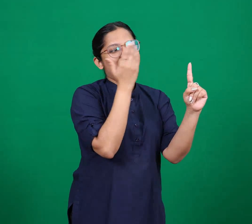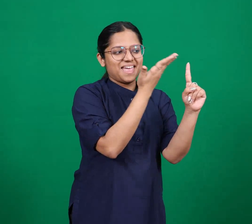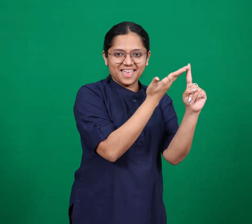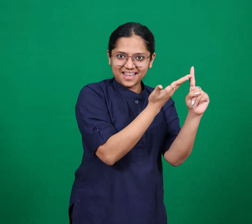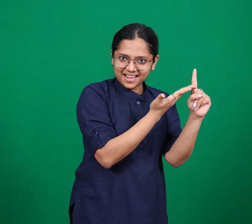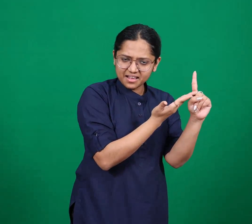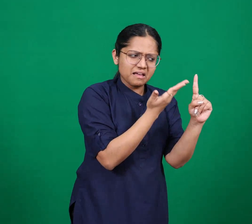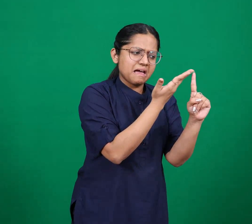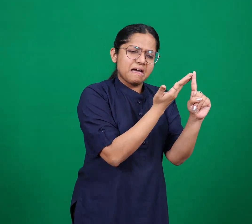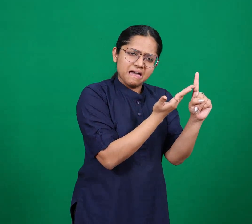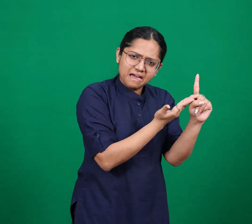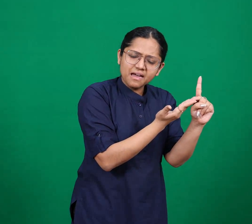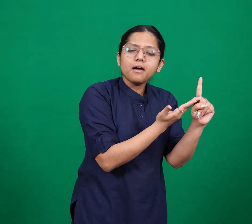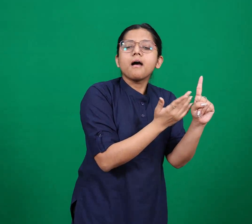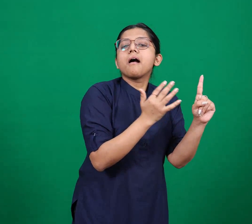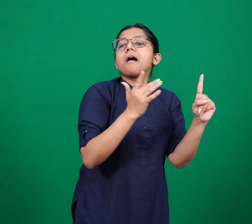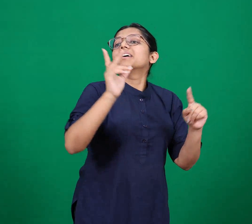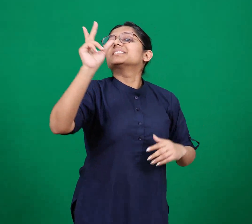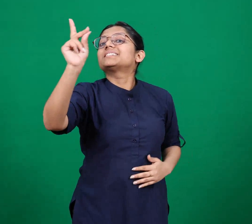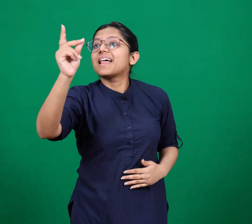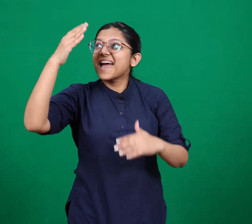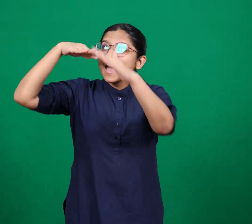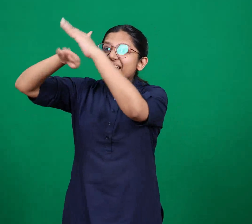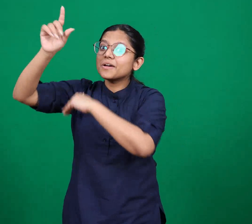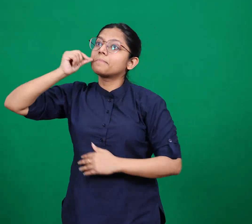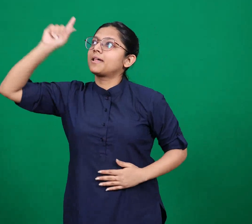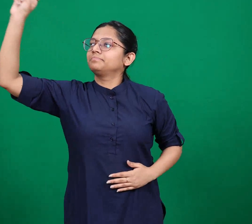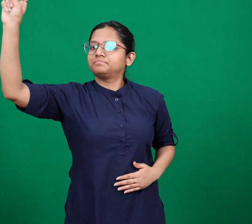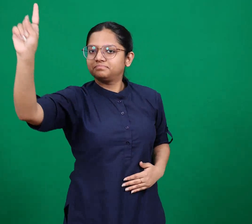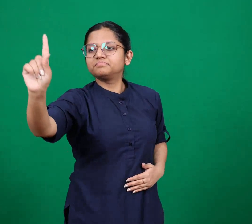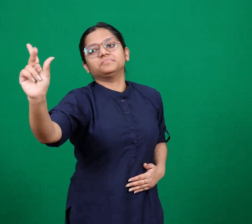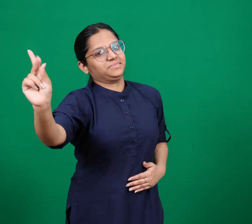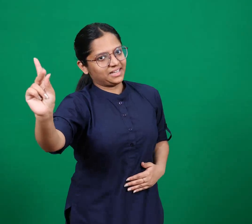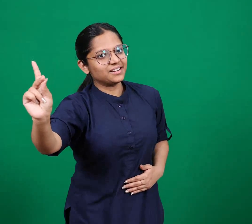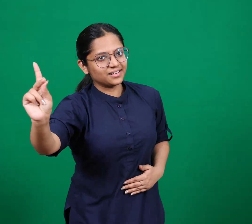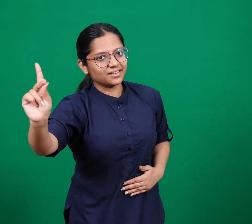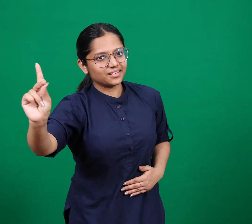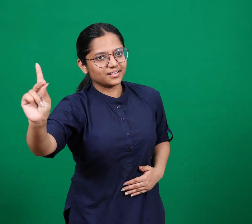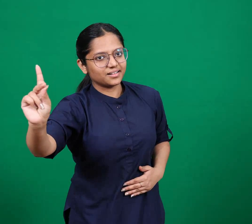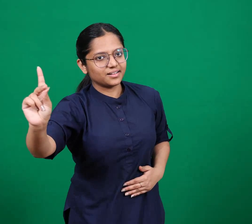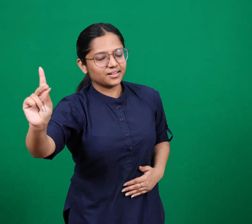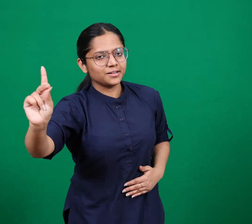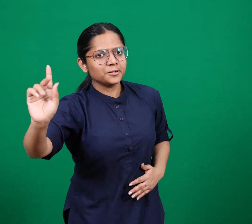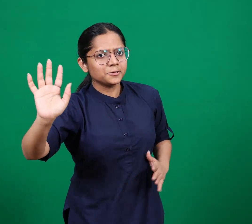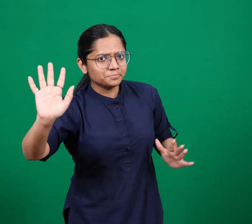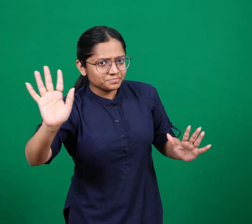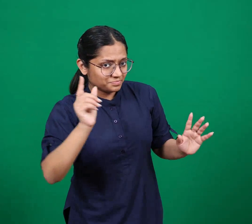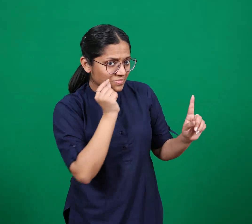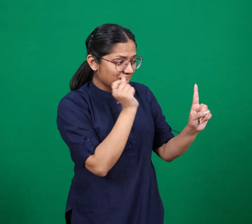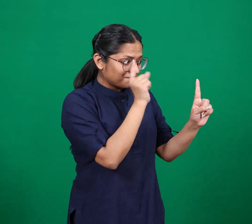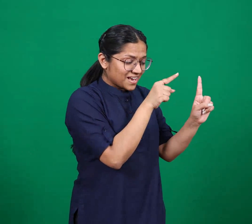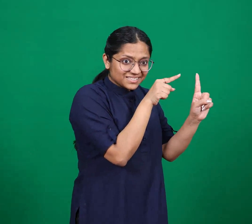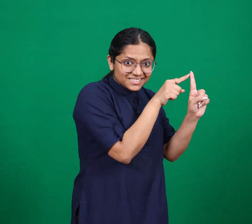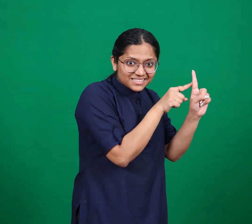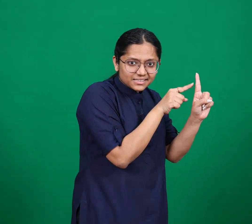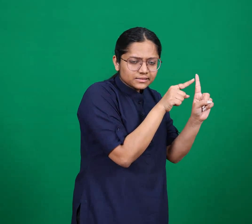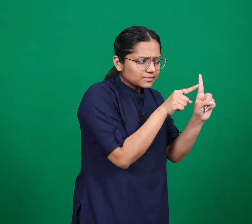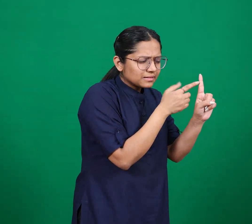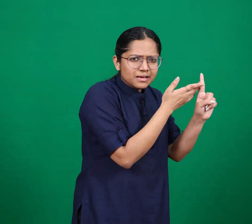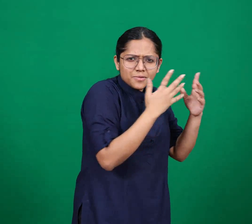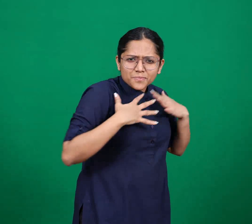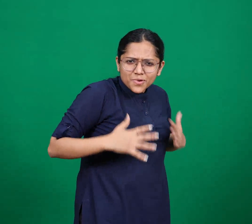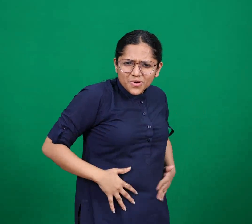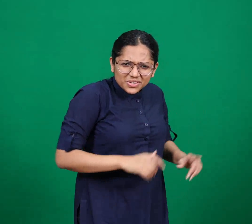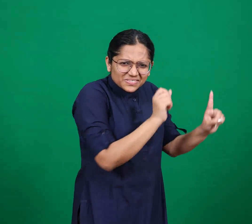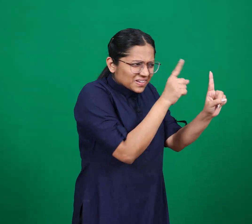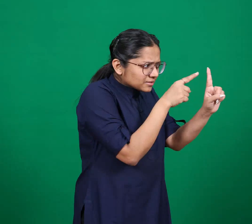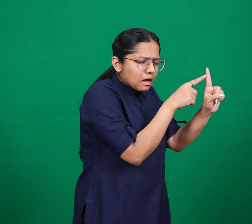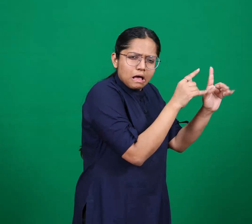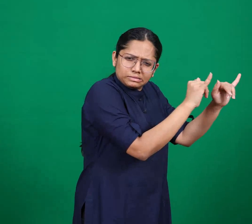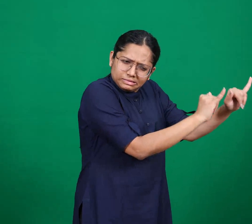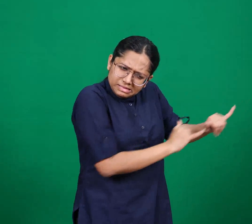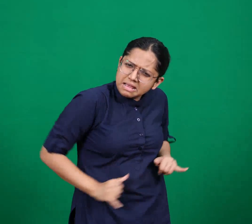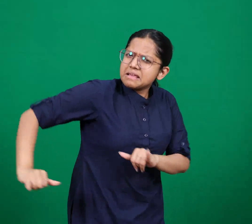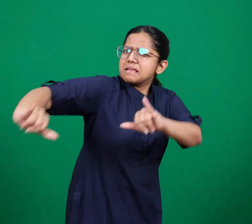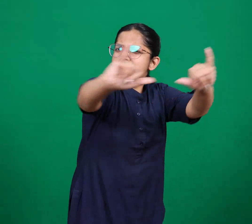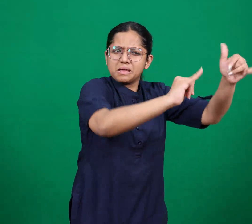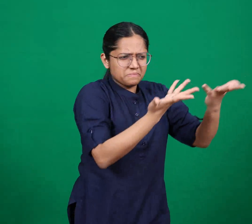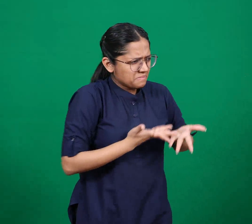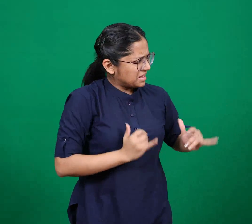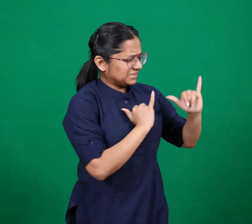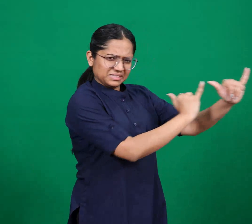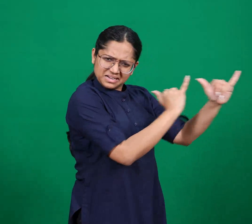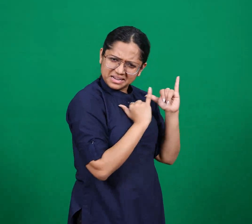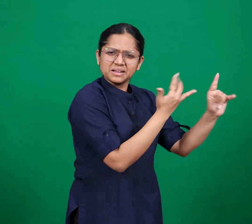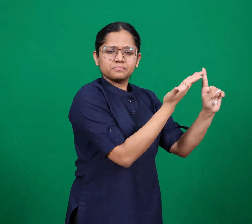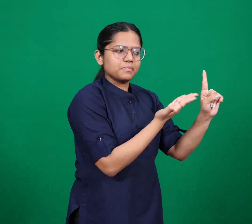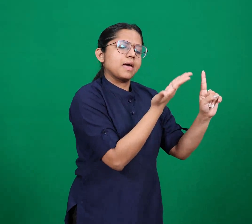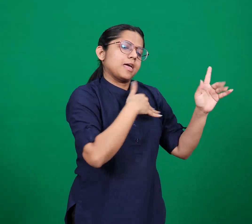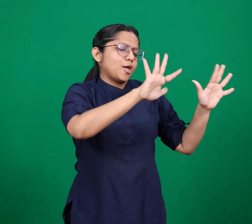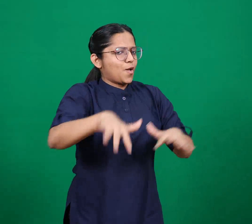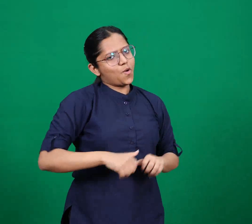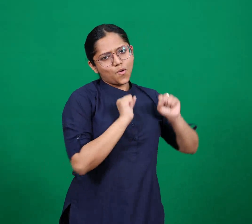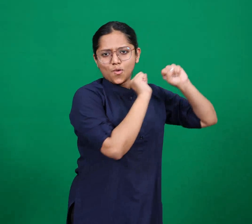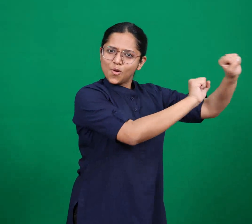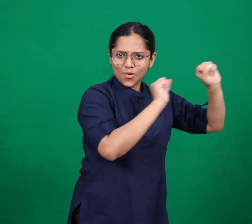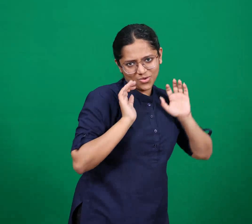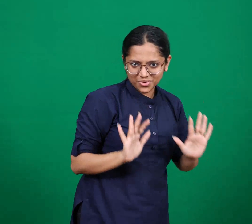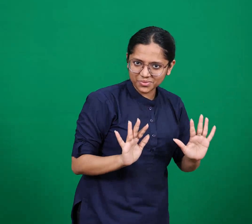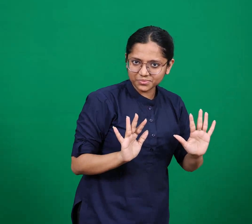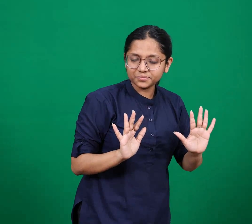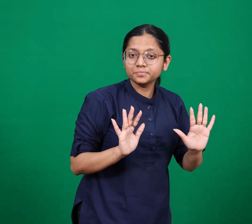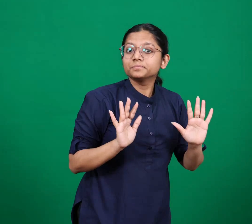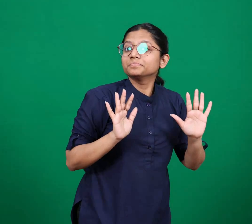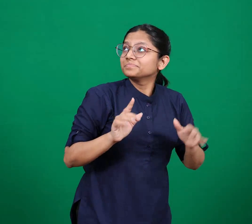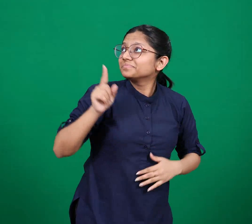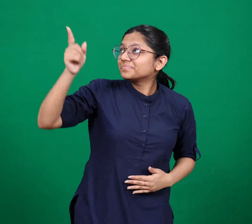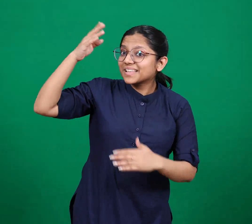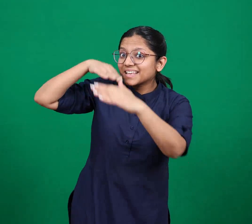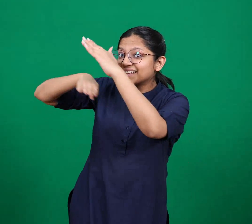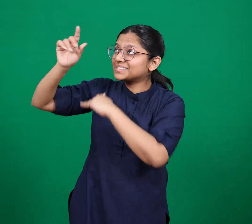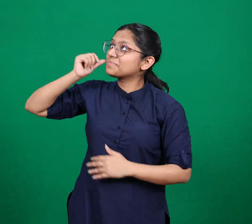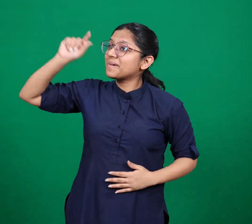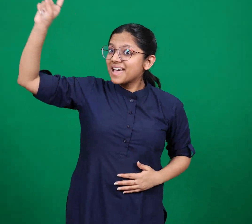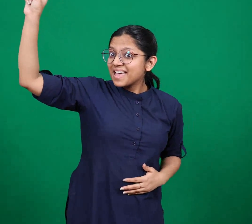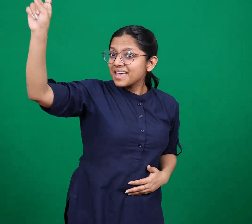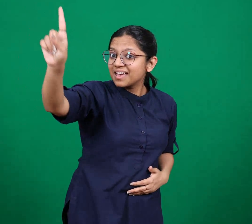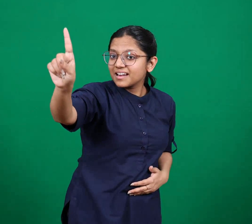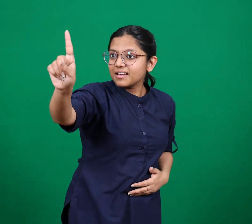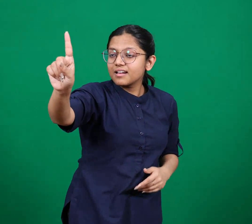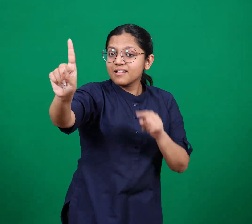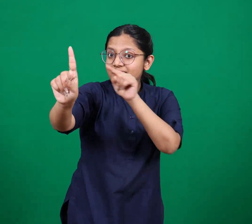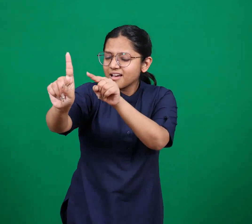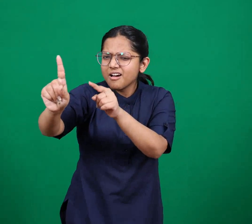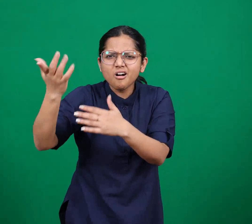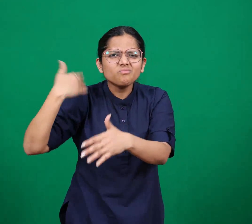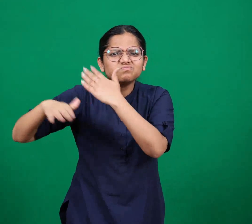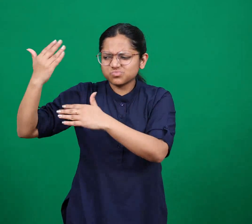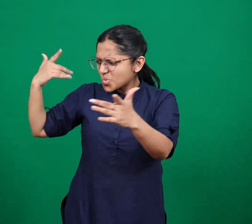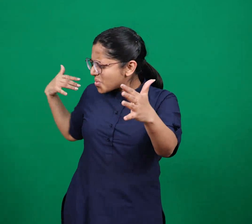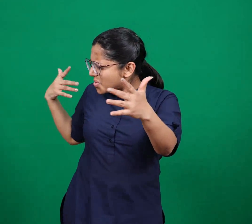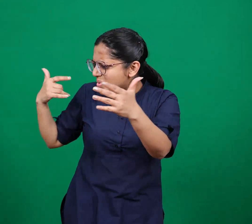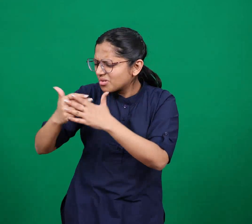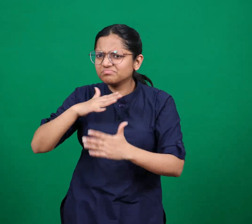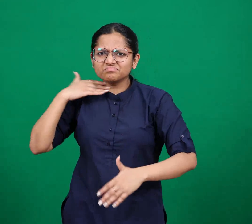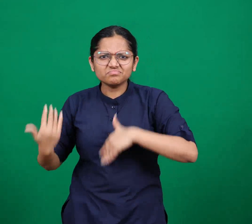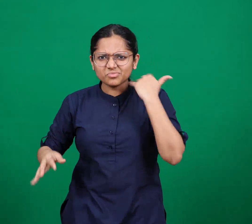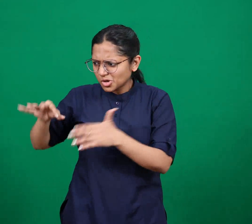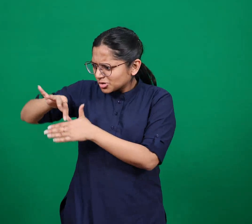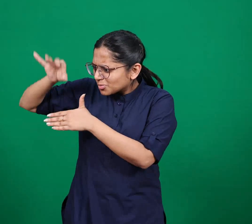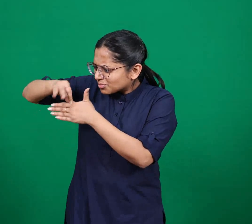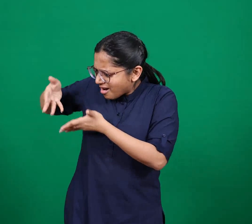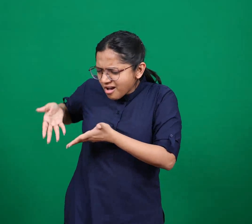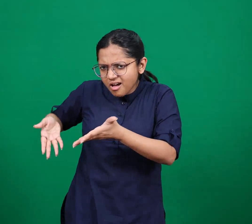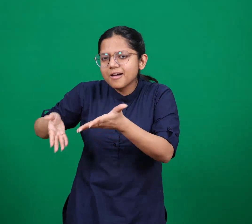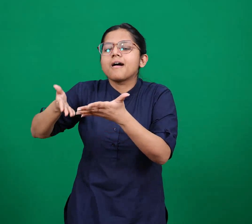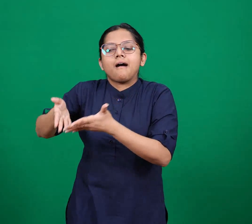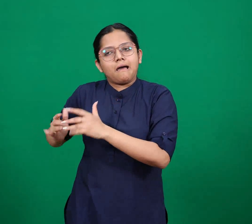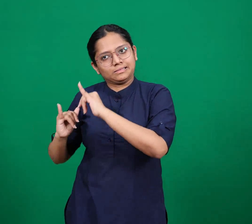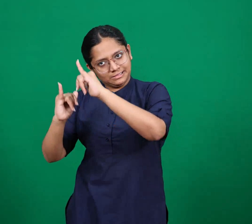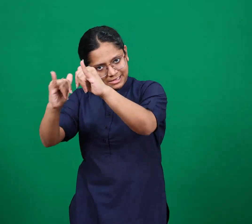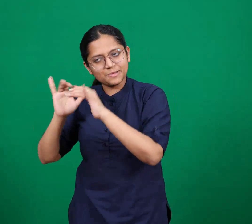and as is the heavenly man, so also are those who are of heaven.